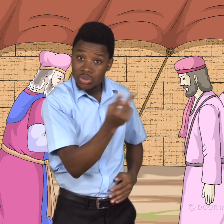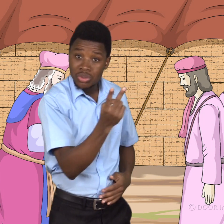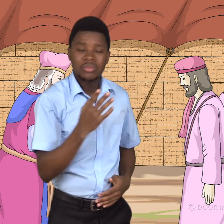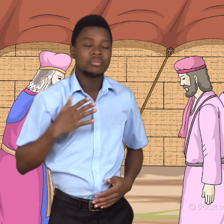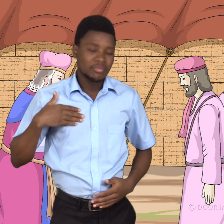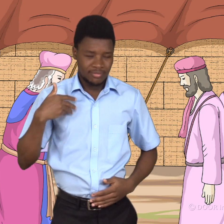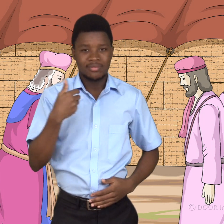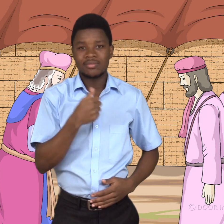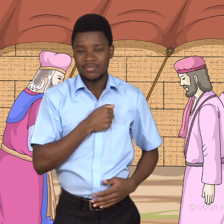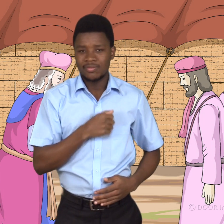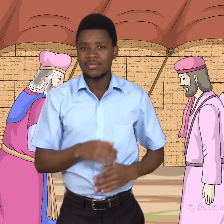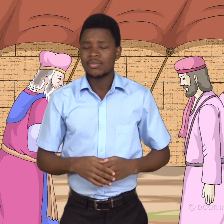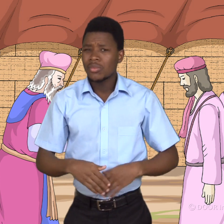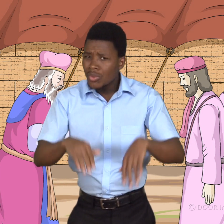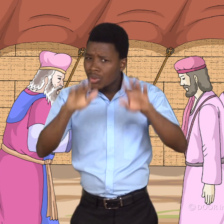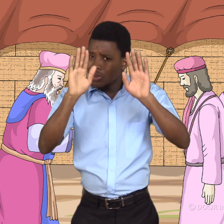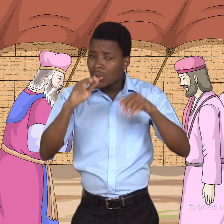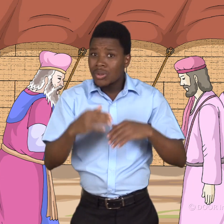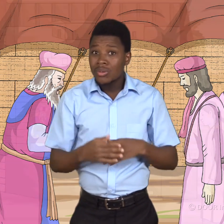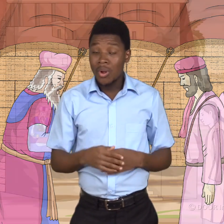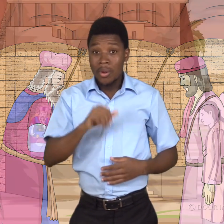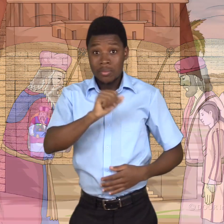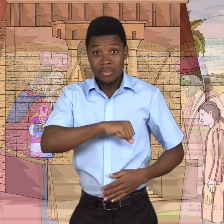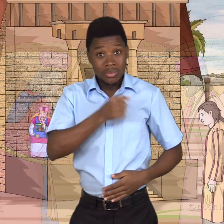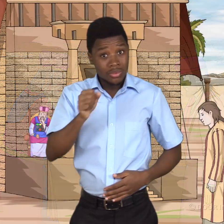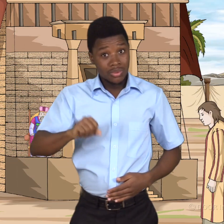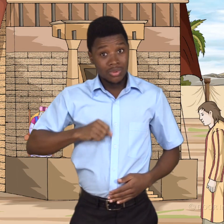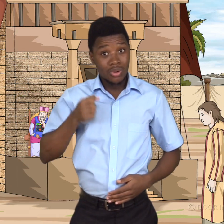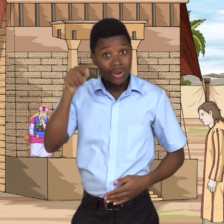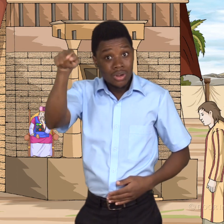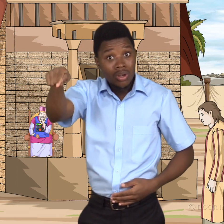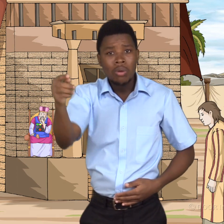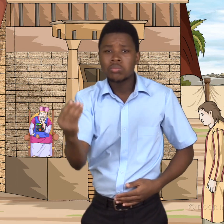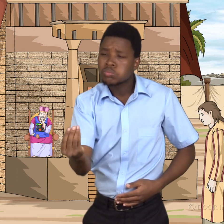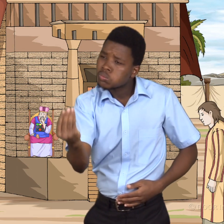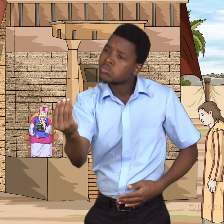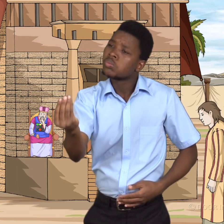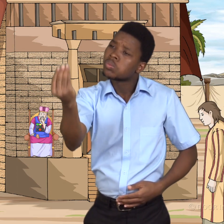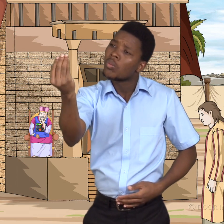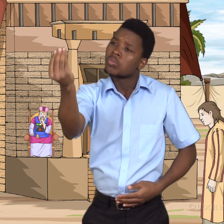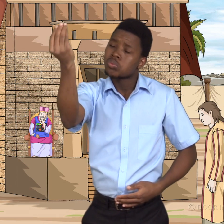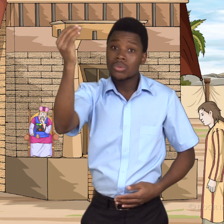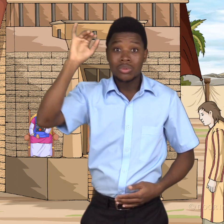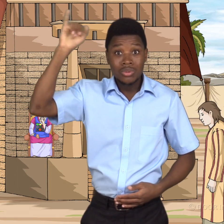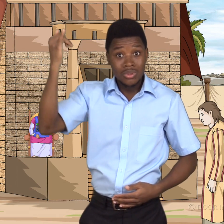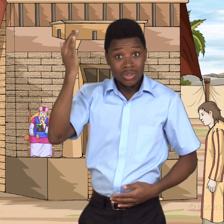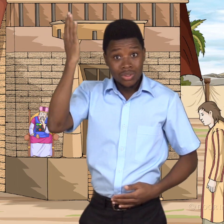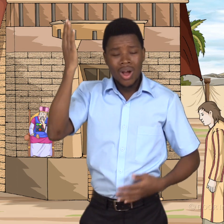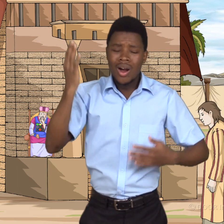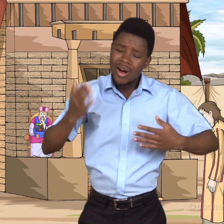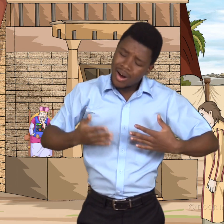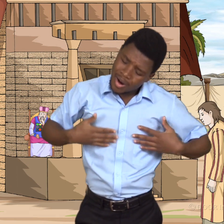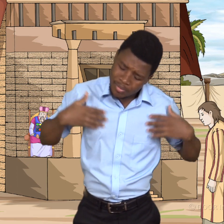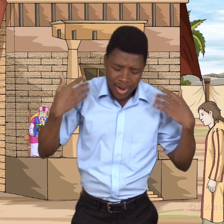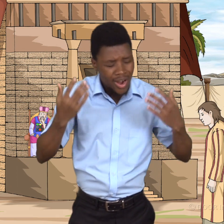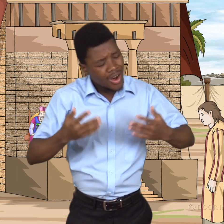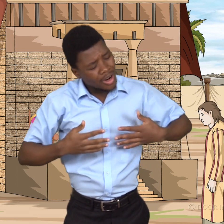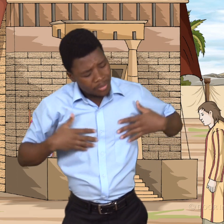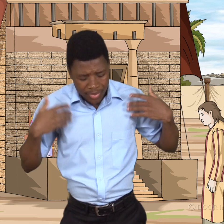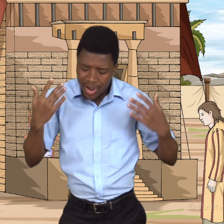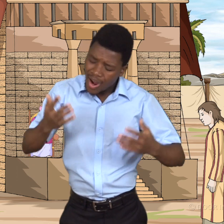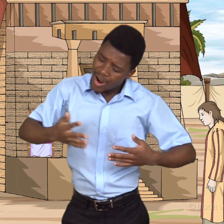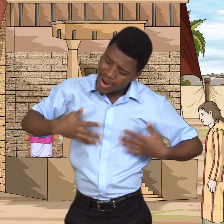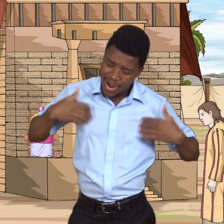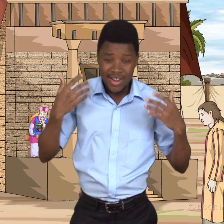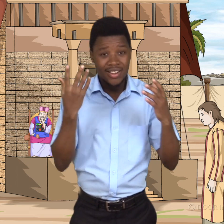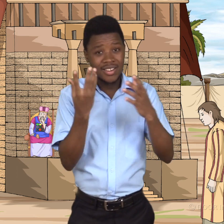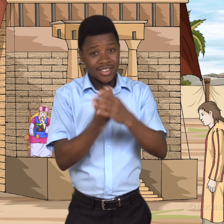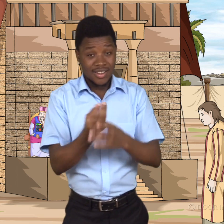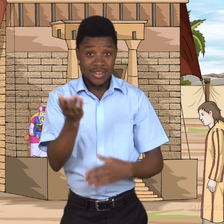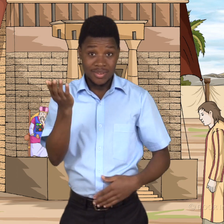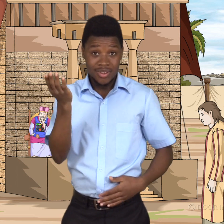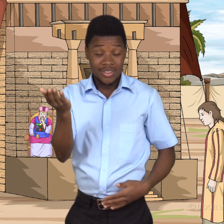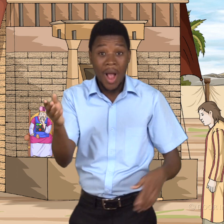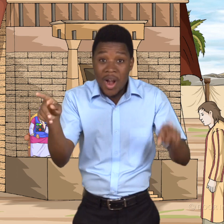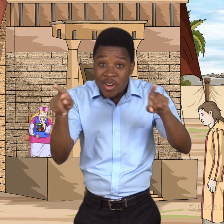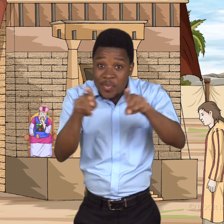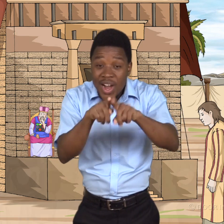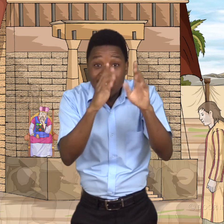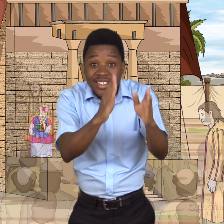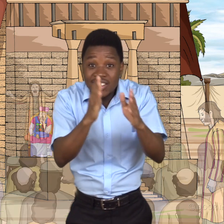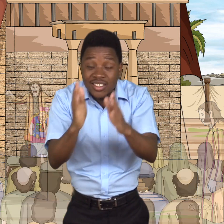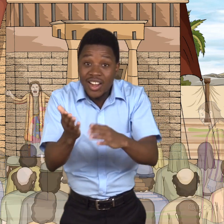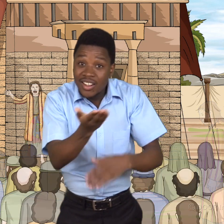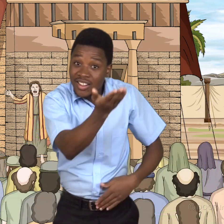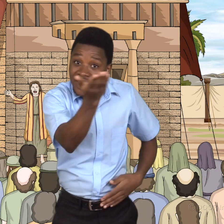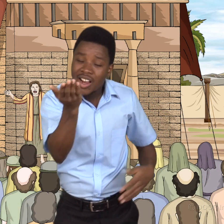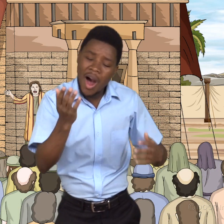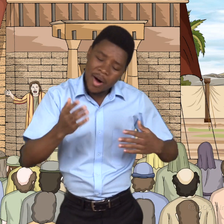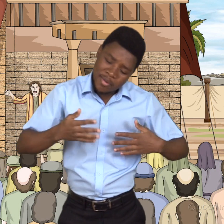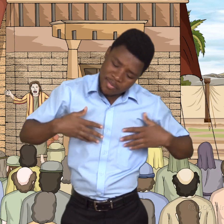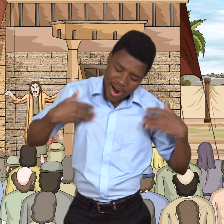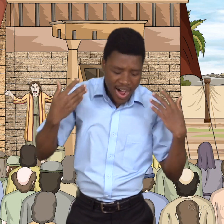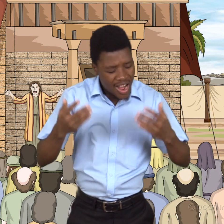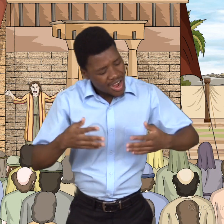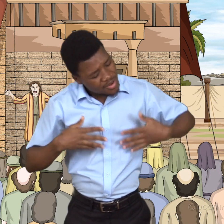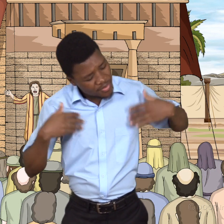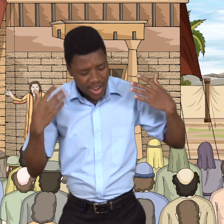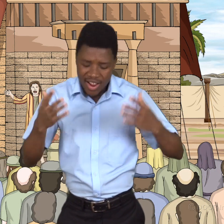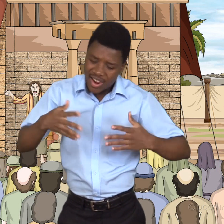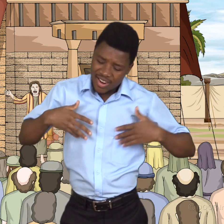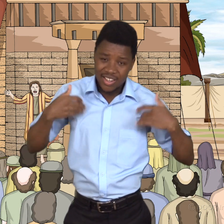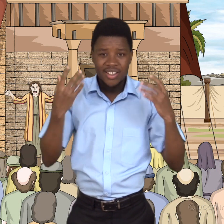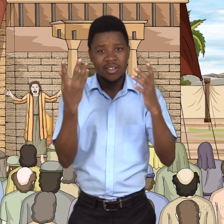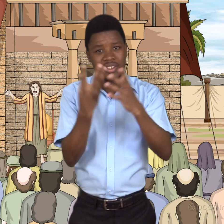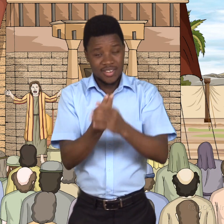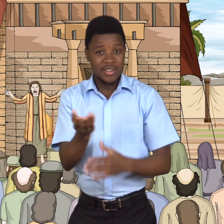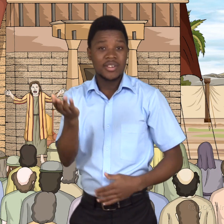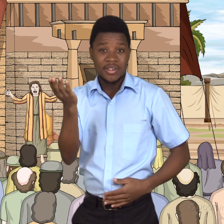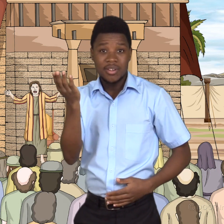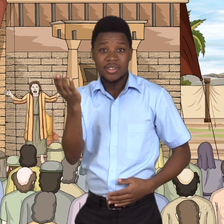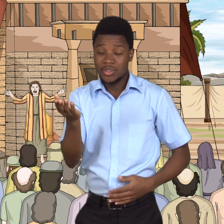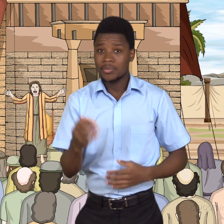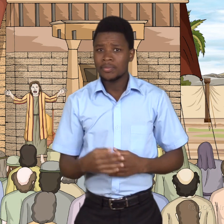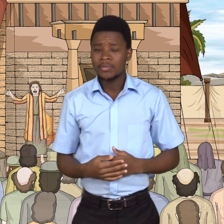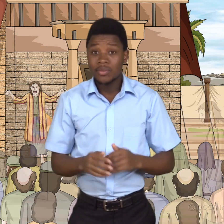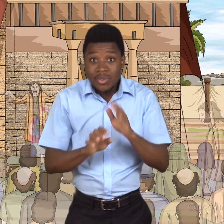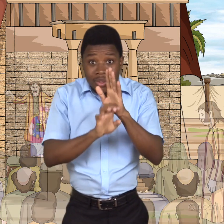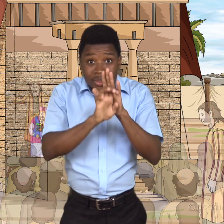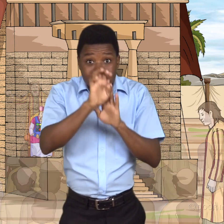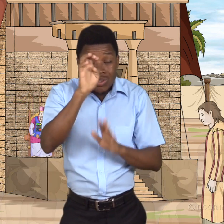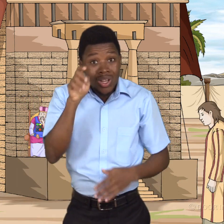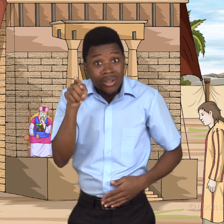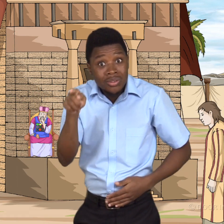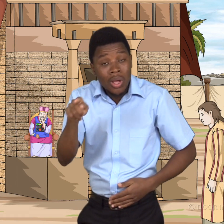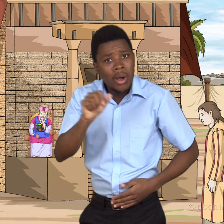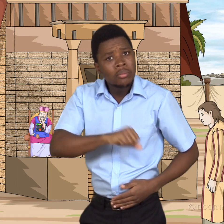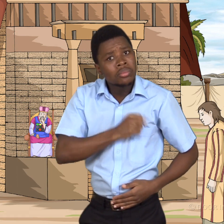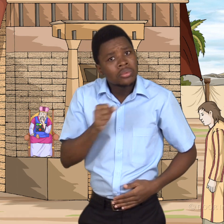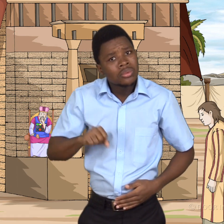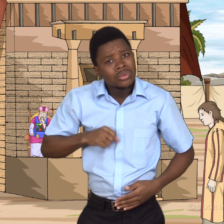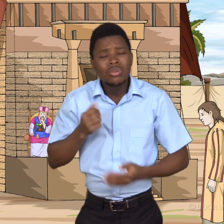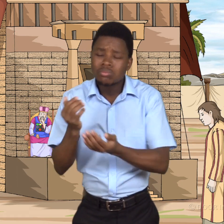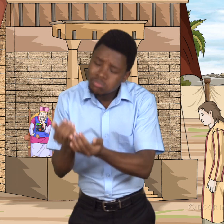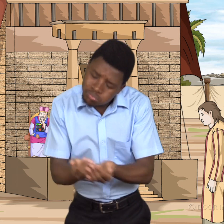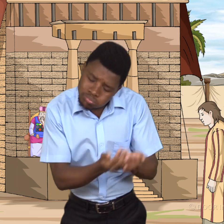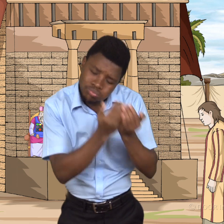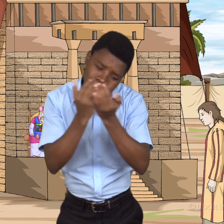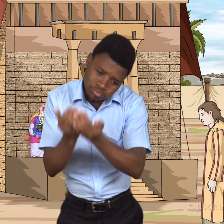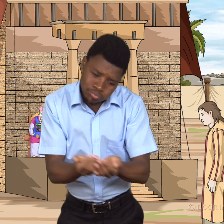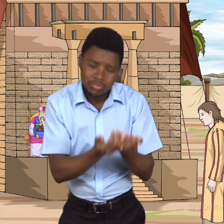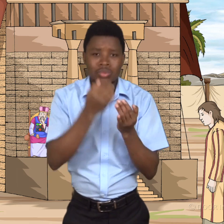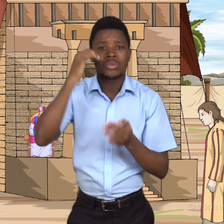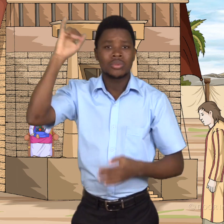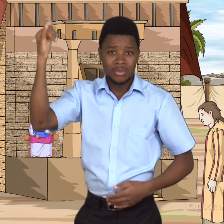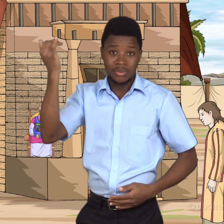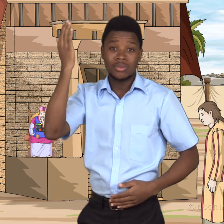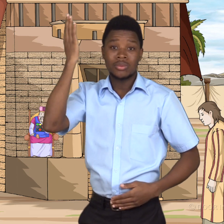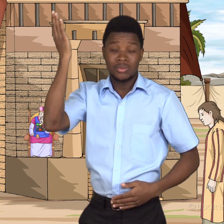And the boy Samuel ministered to the LORD before Eli.